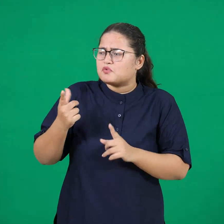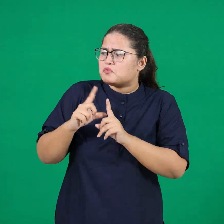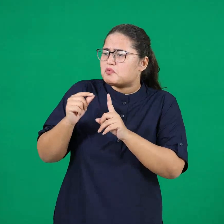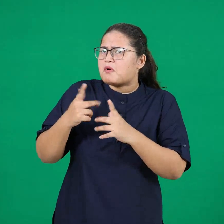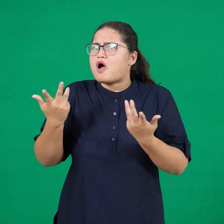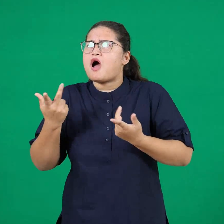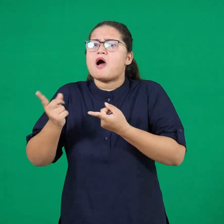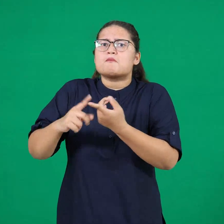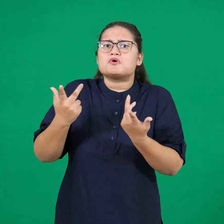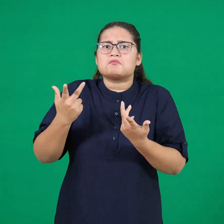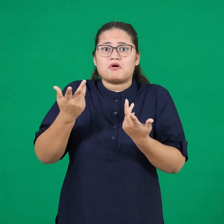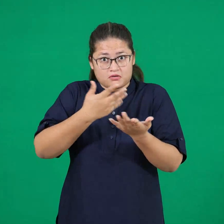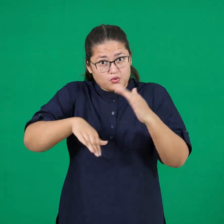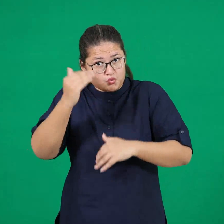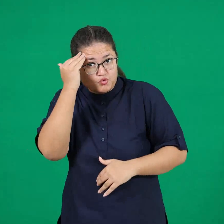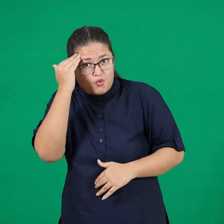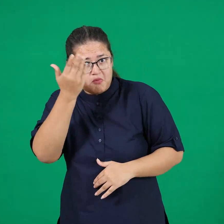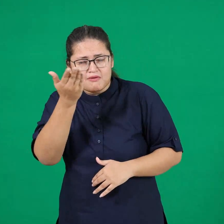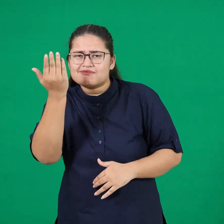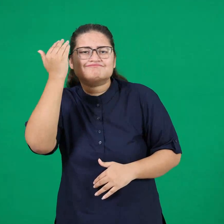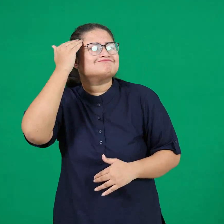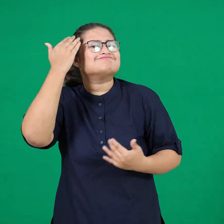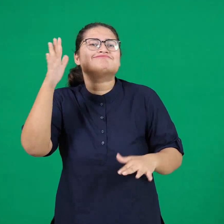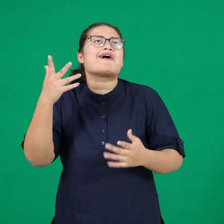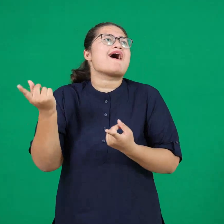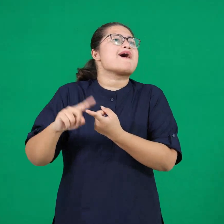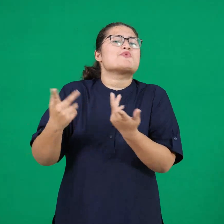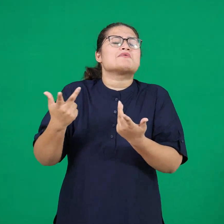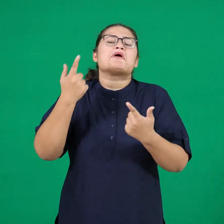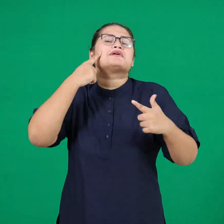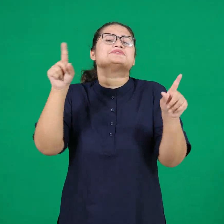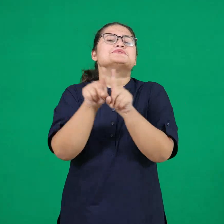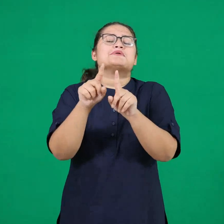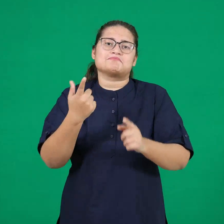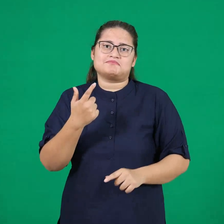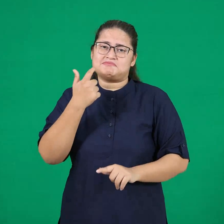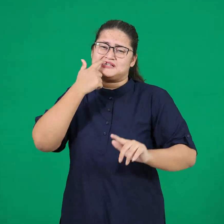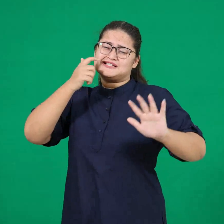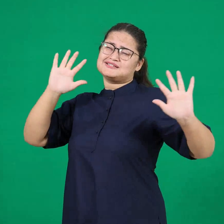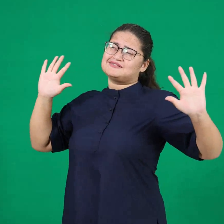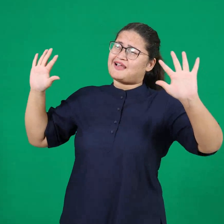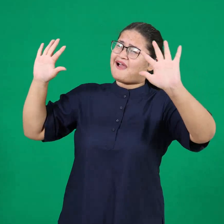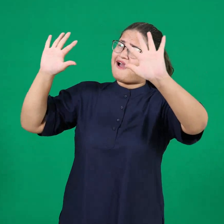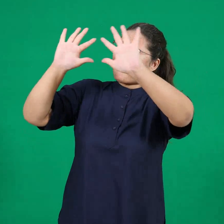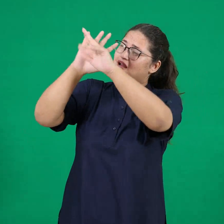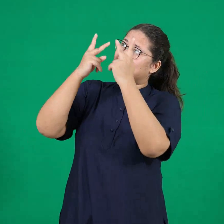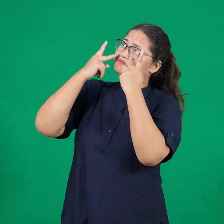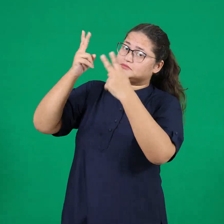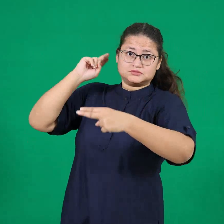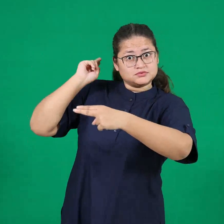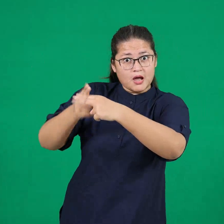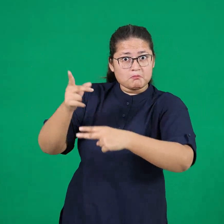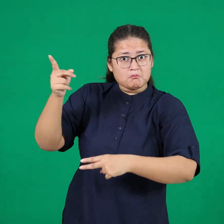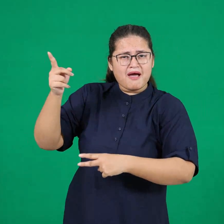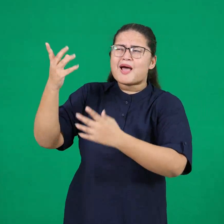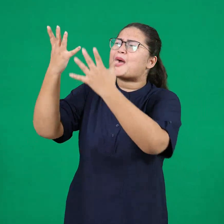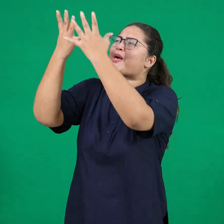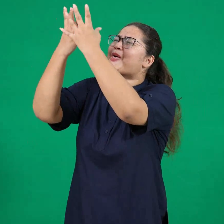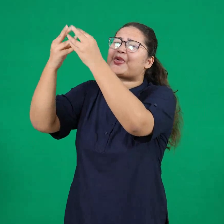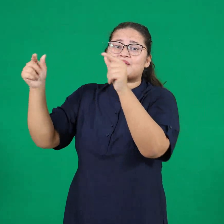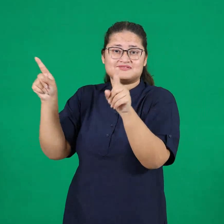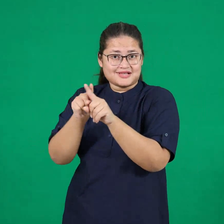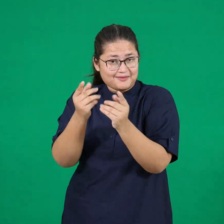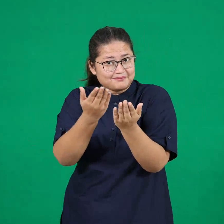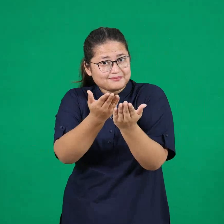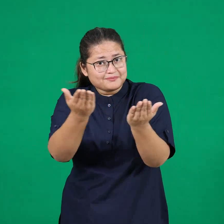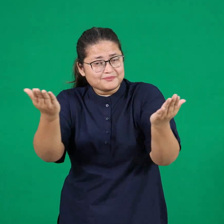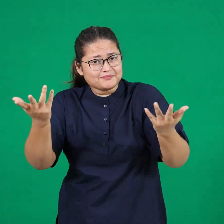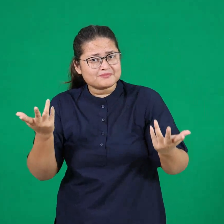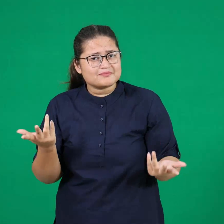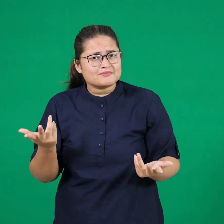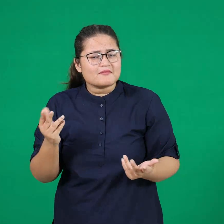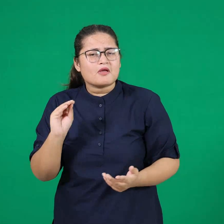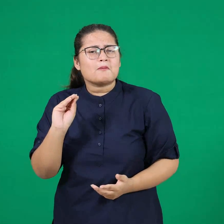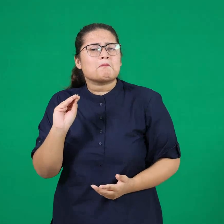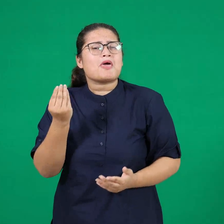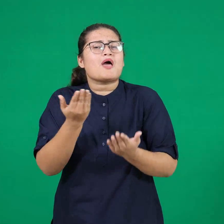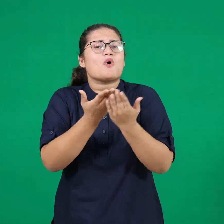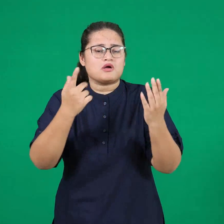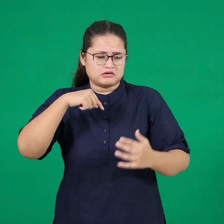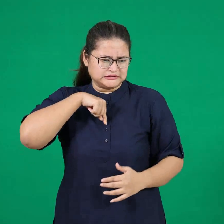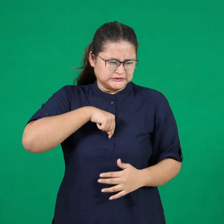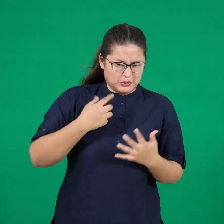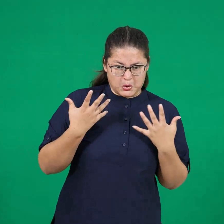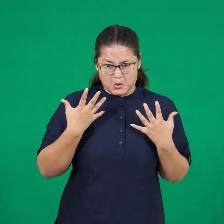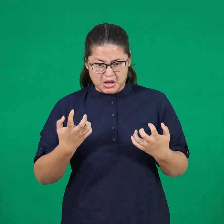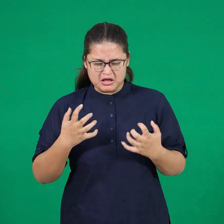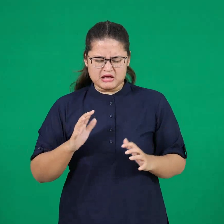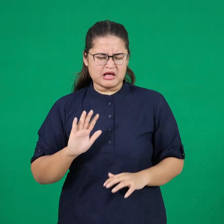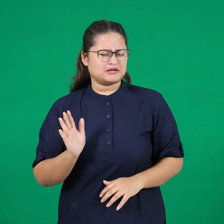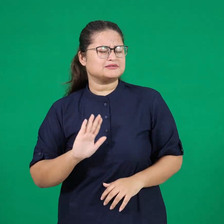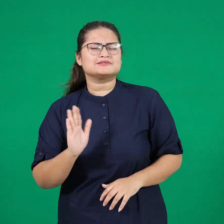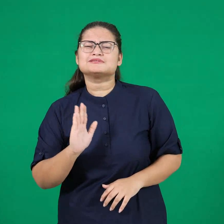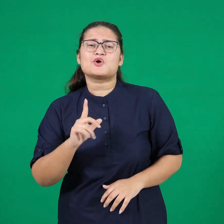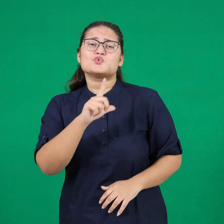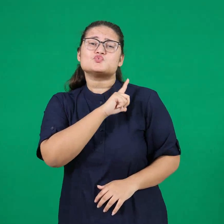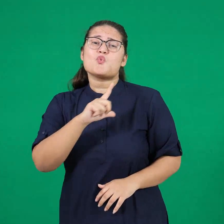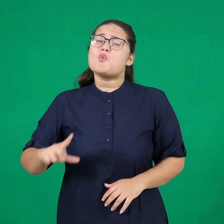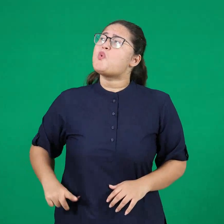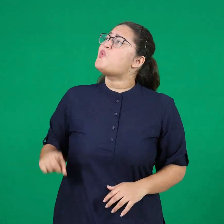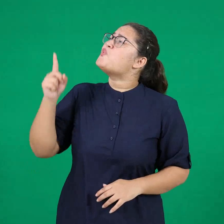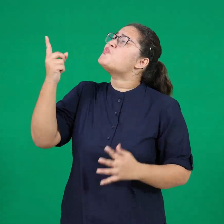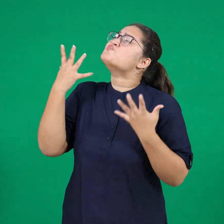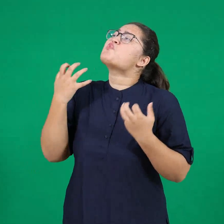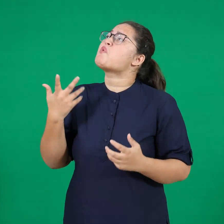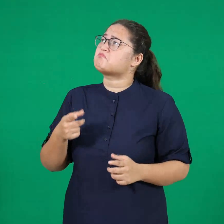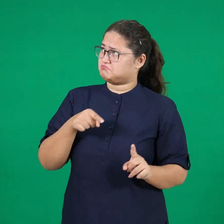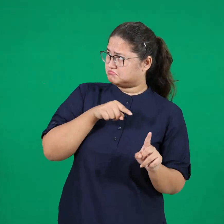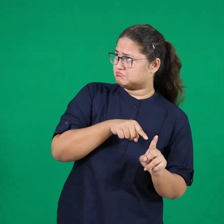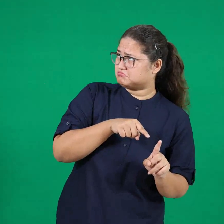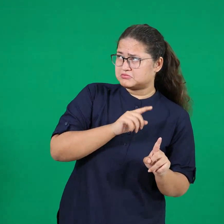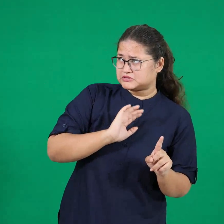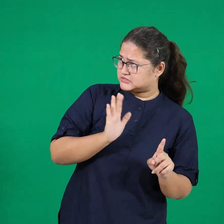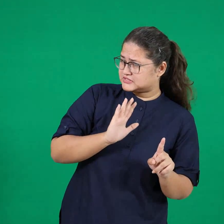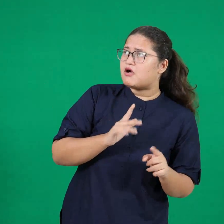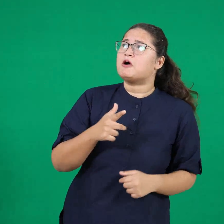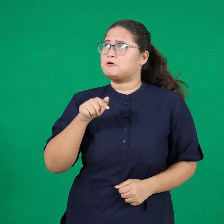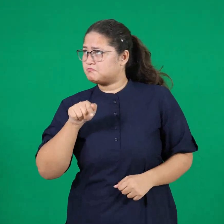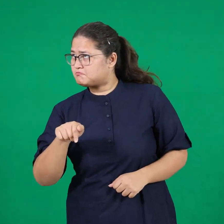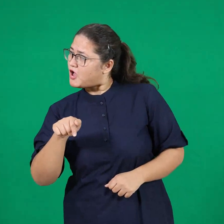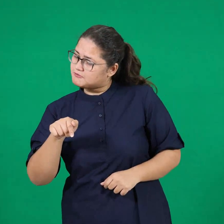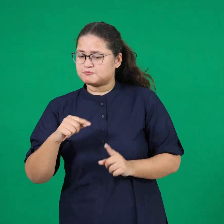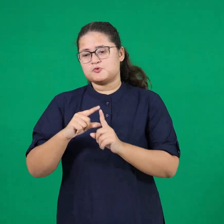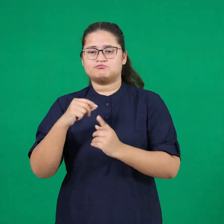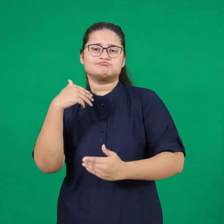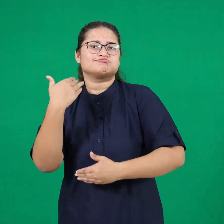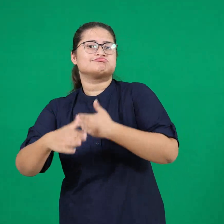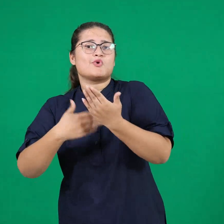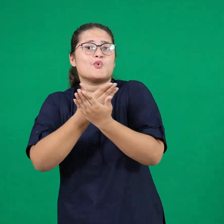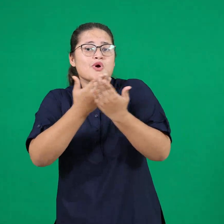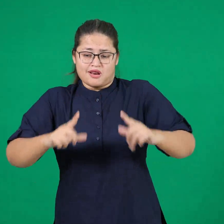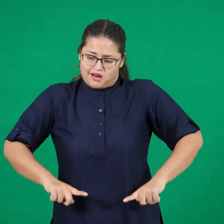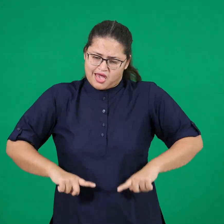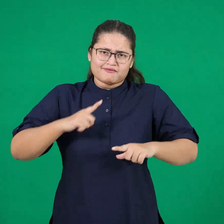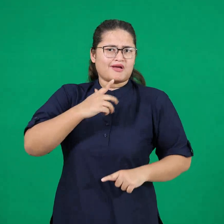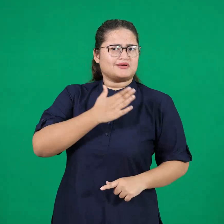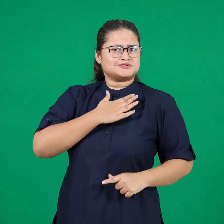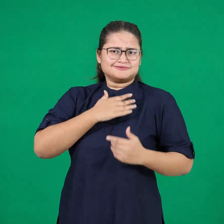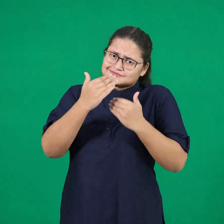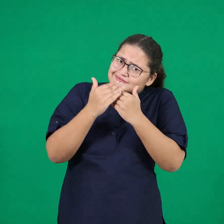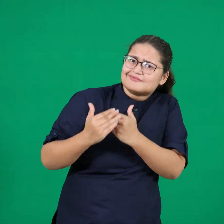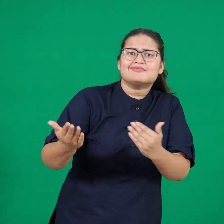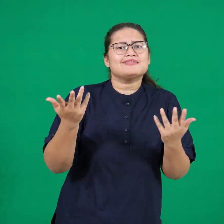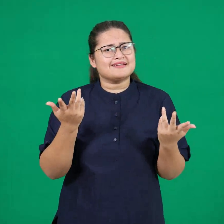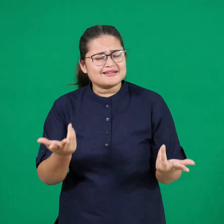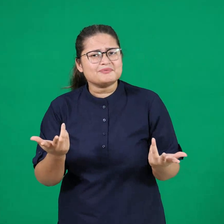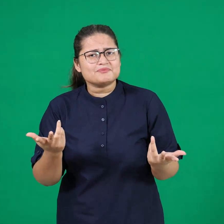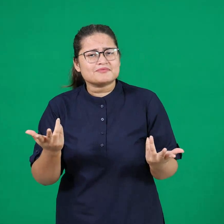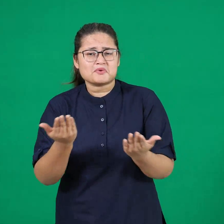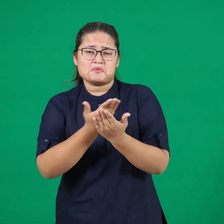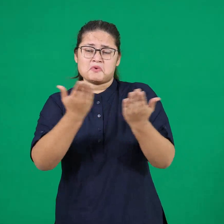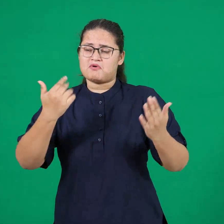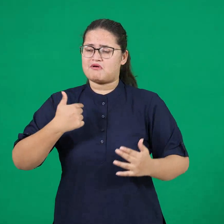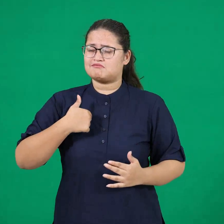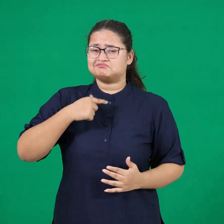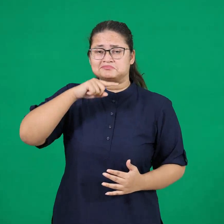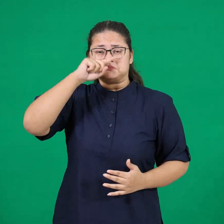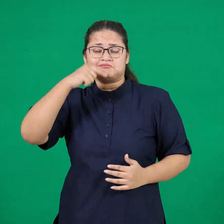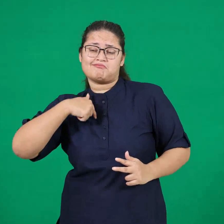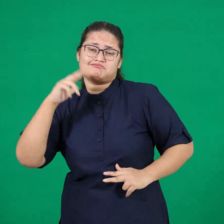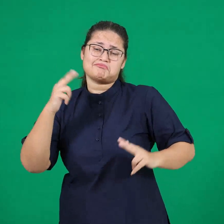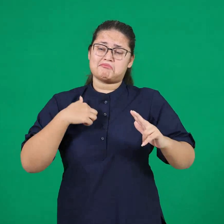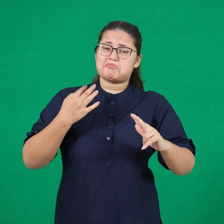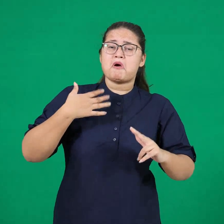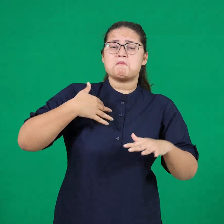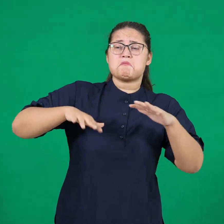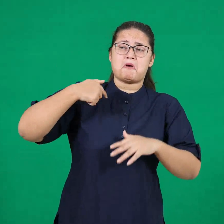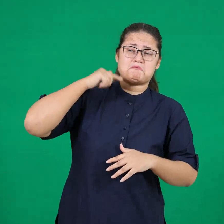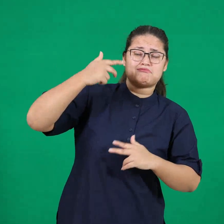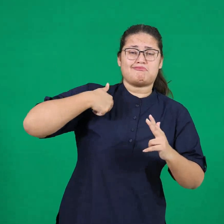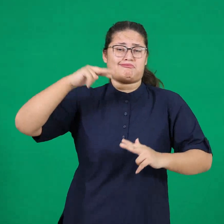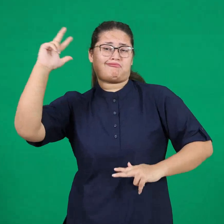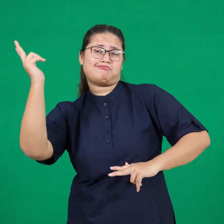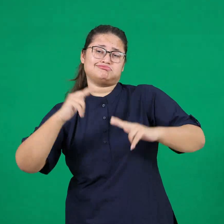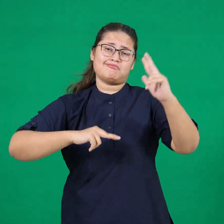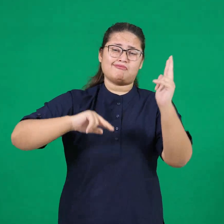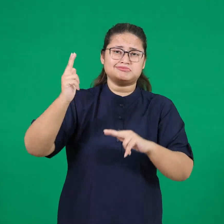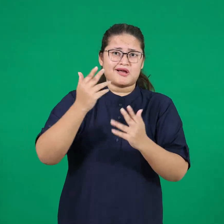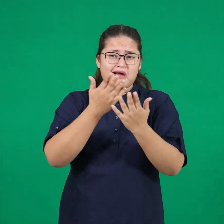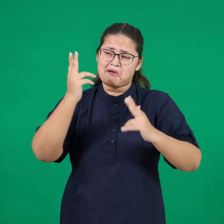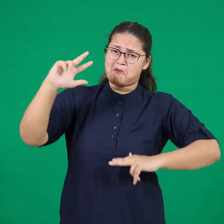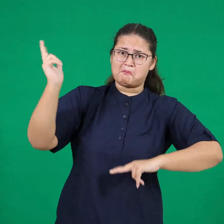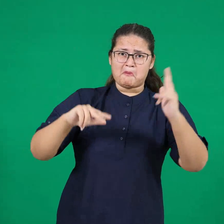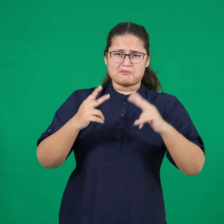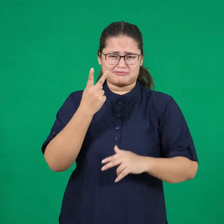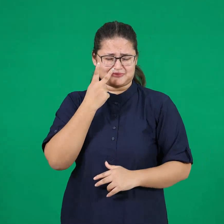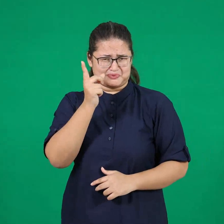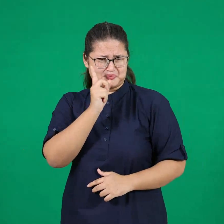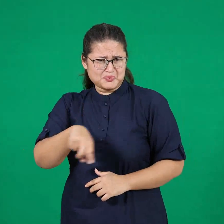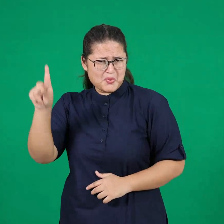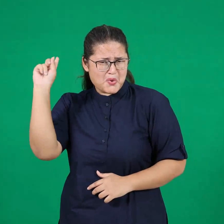What is your life? You are a mist that appears for a little while and then vanishes. Instead, you ought to say, "If the Lord is willing, we will live and do this or that."